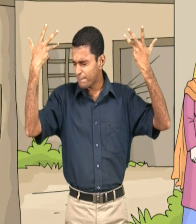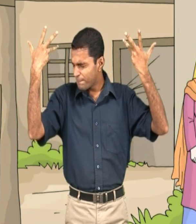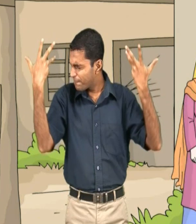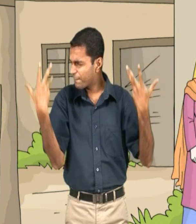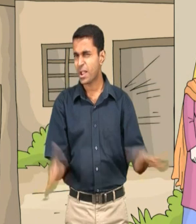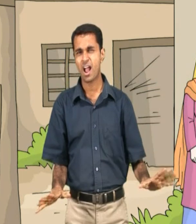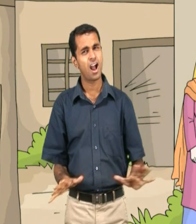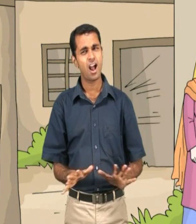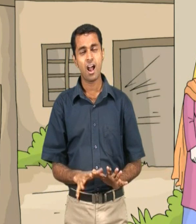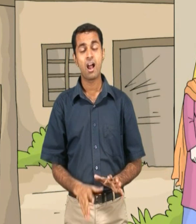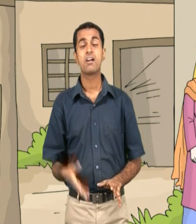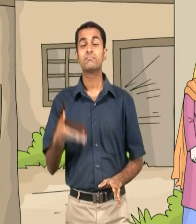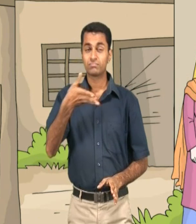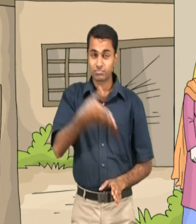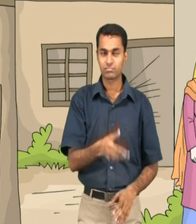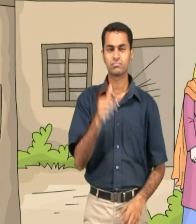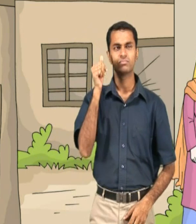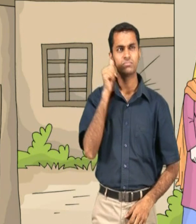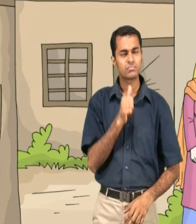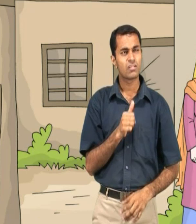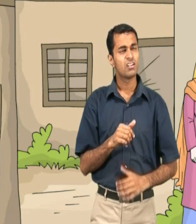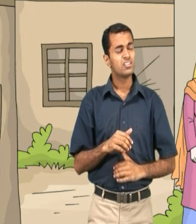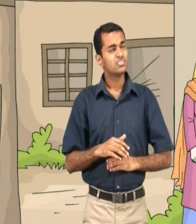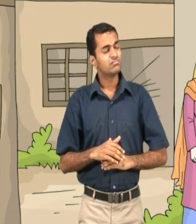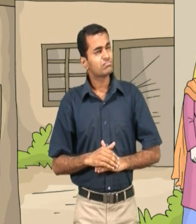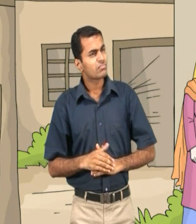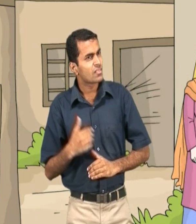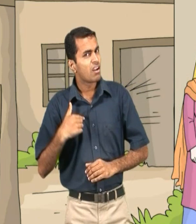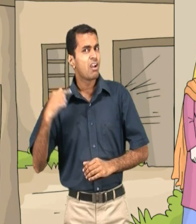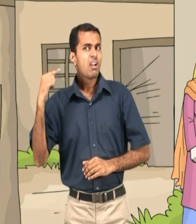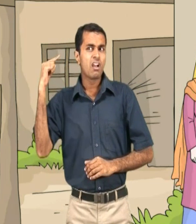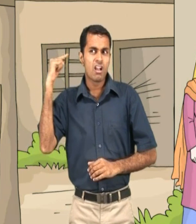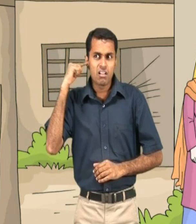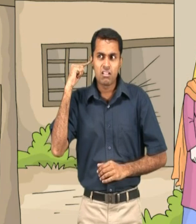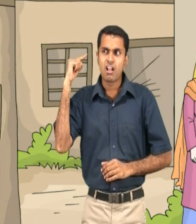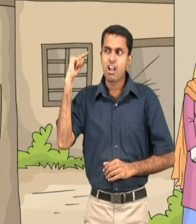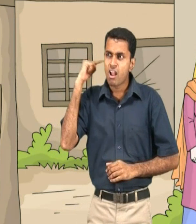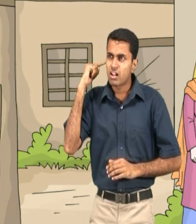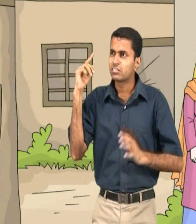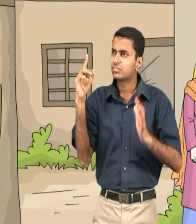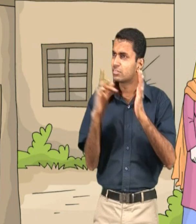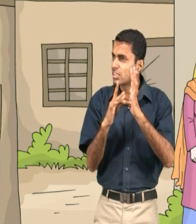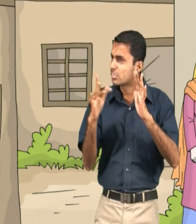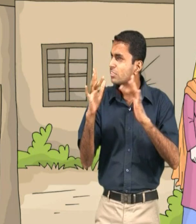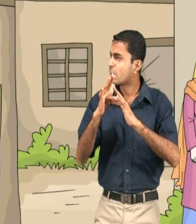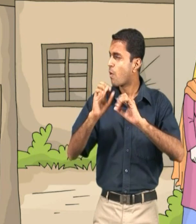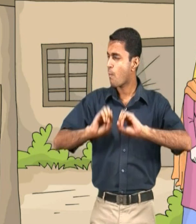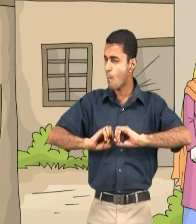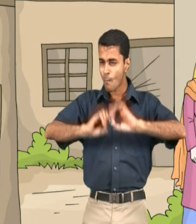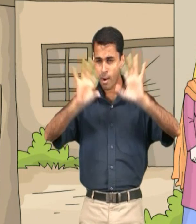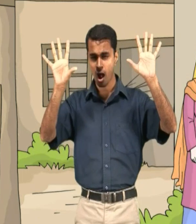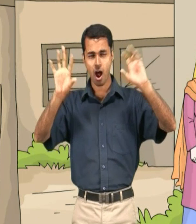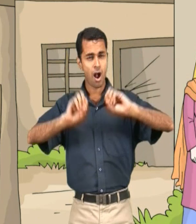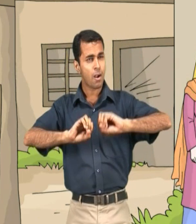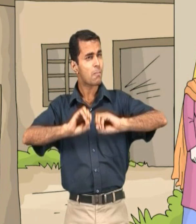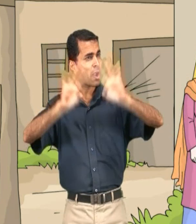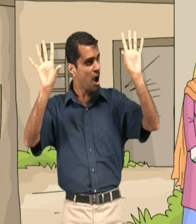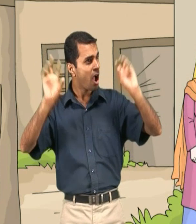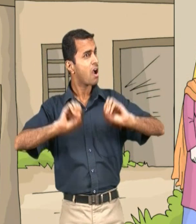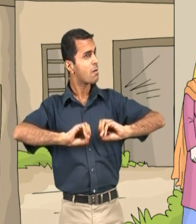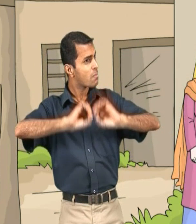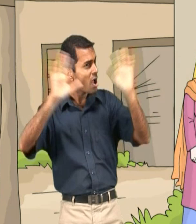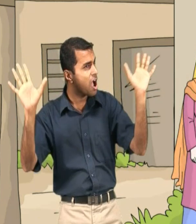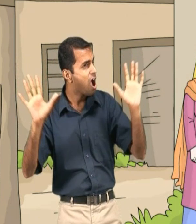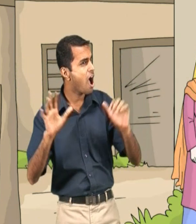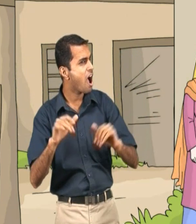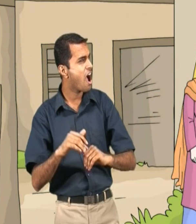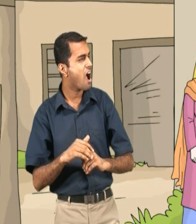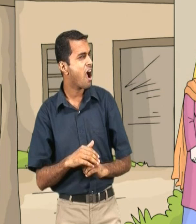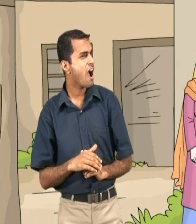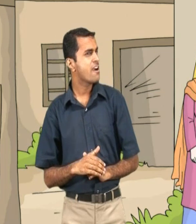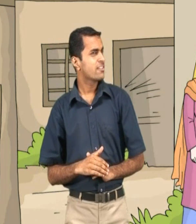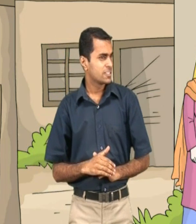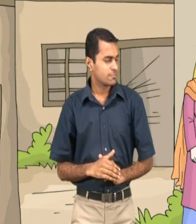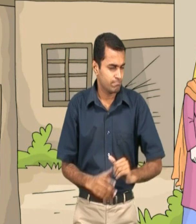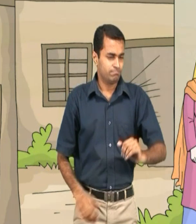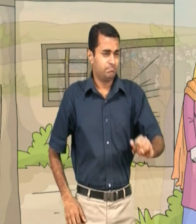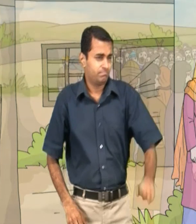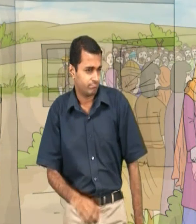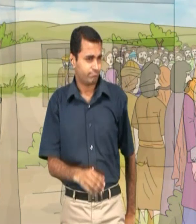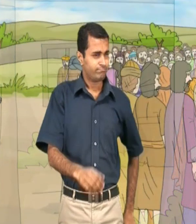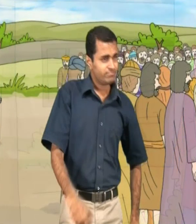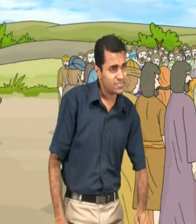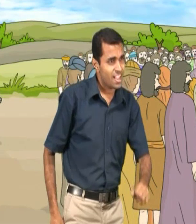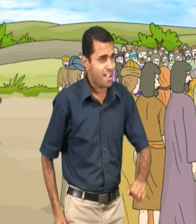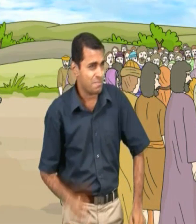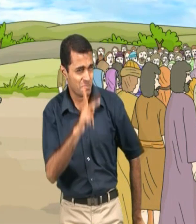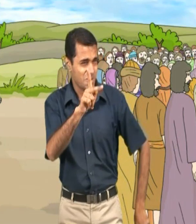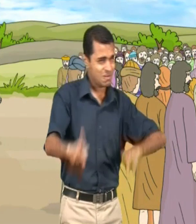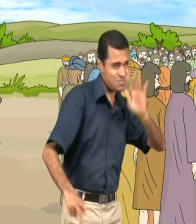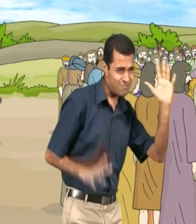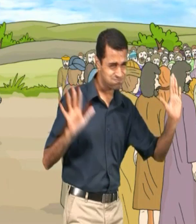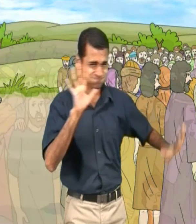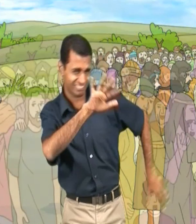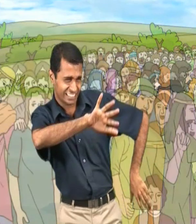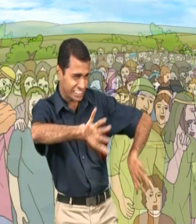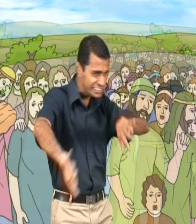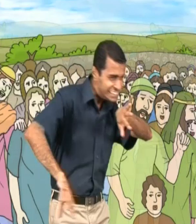Instead, her condition had only grown worse.